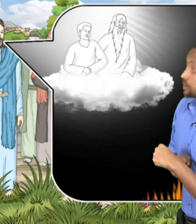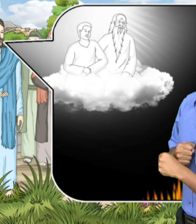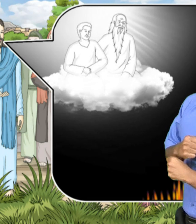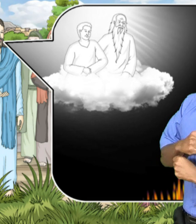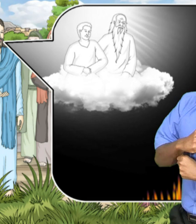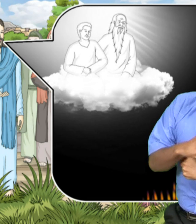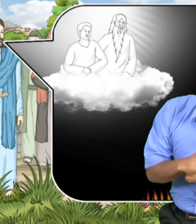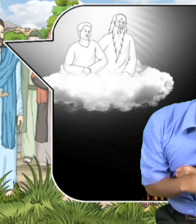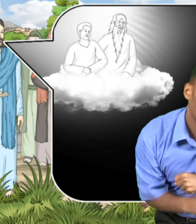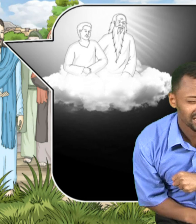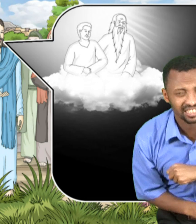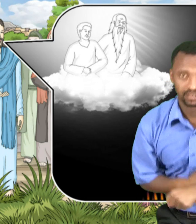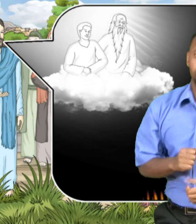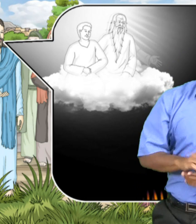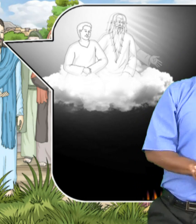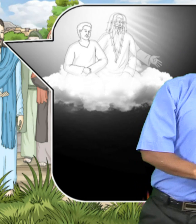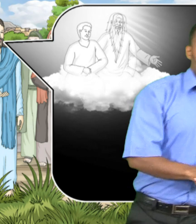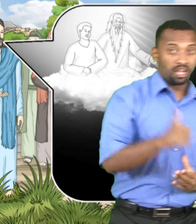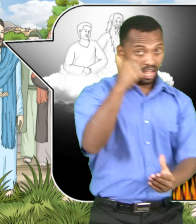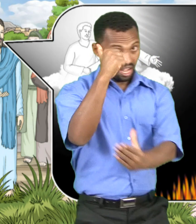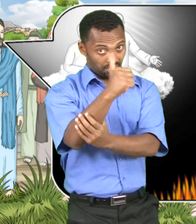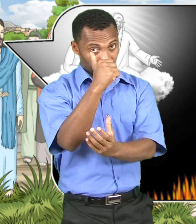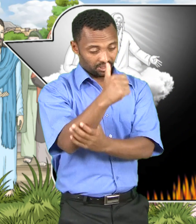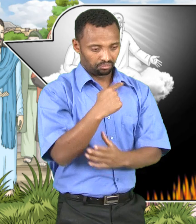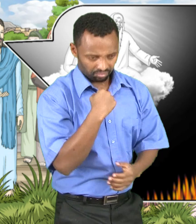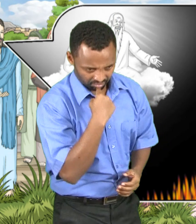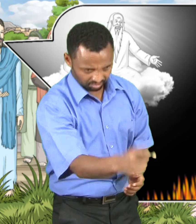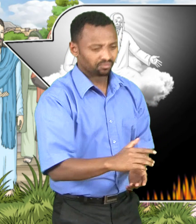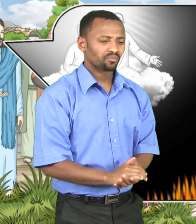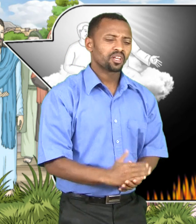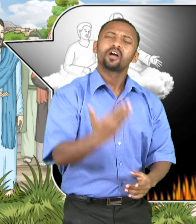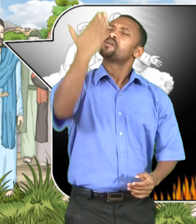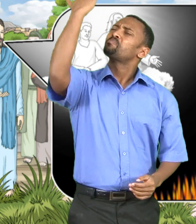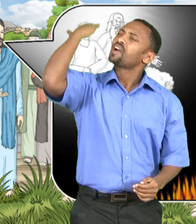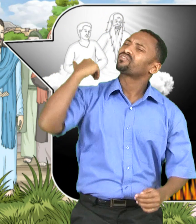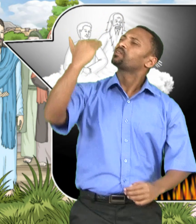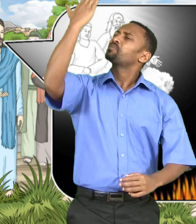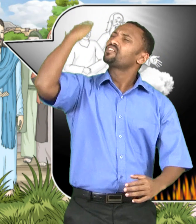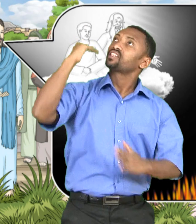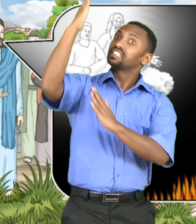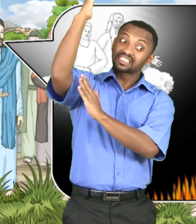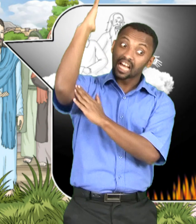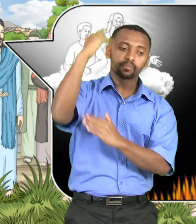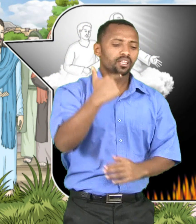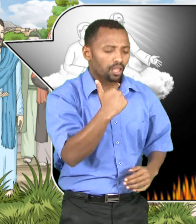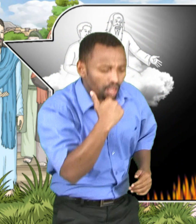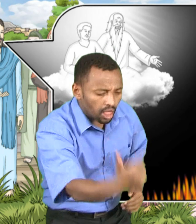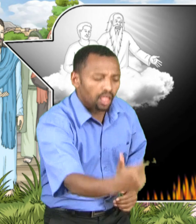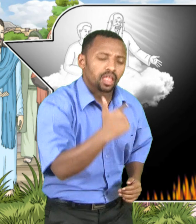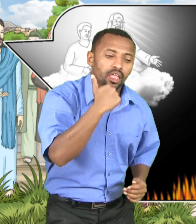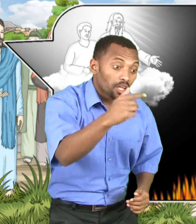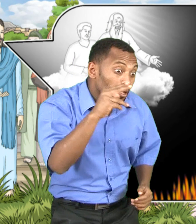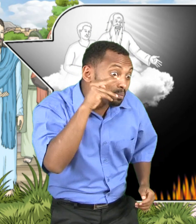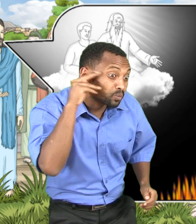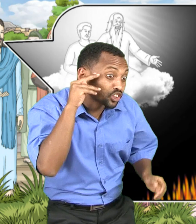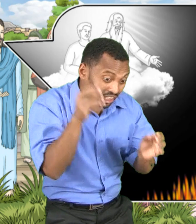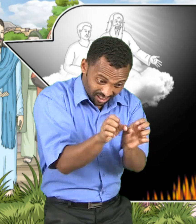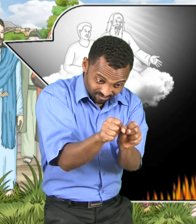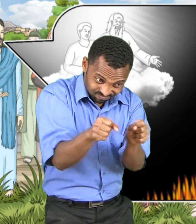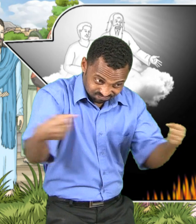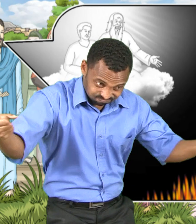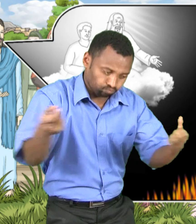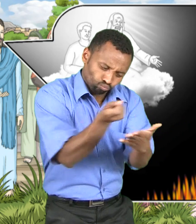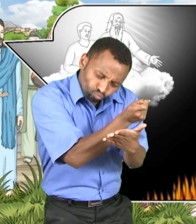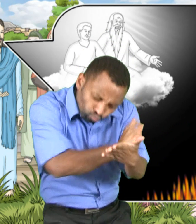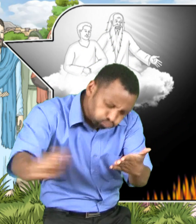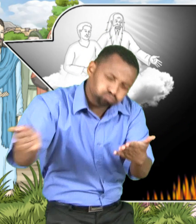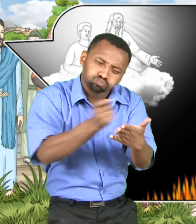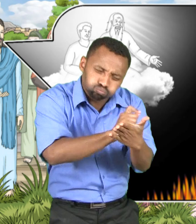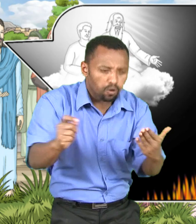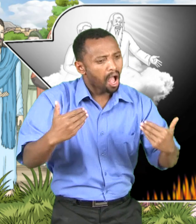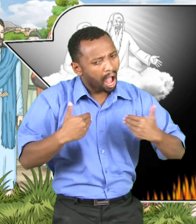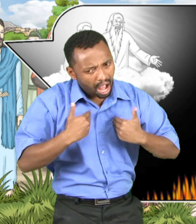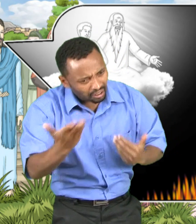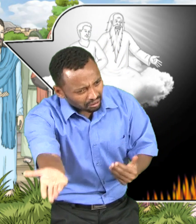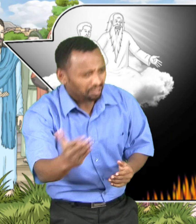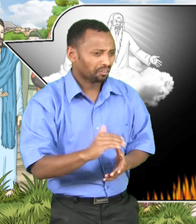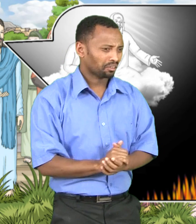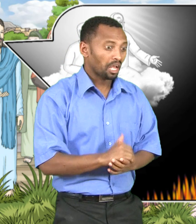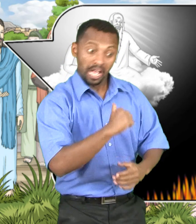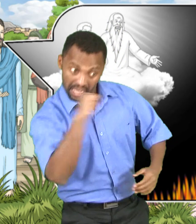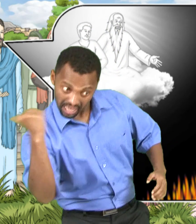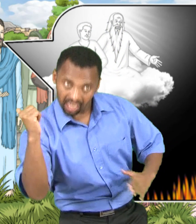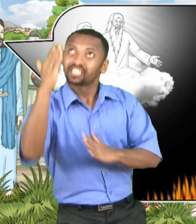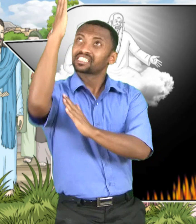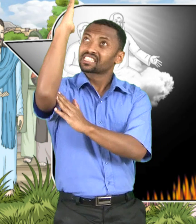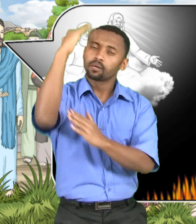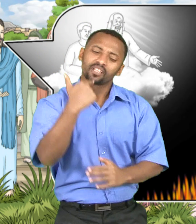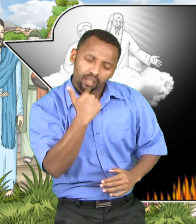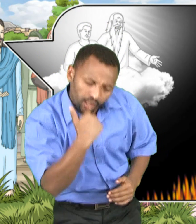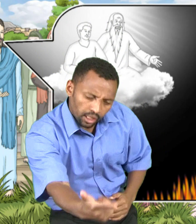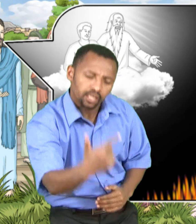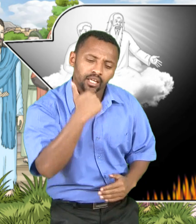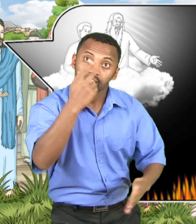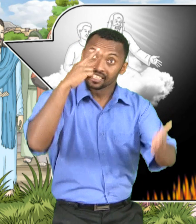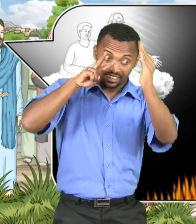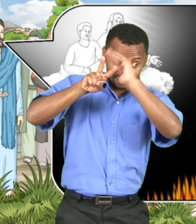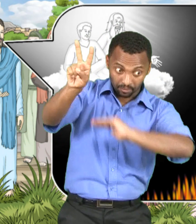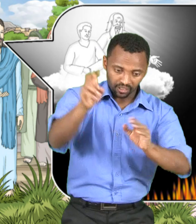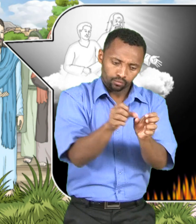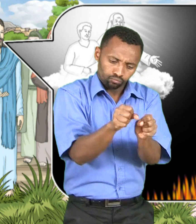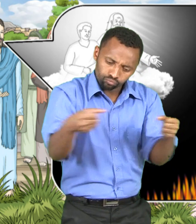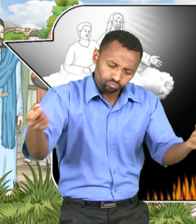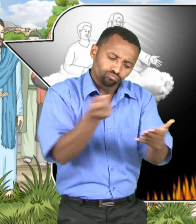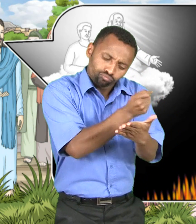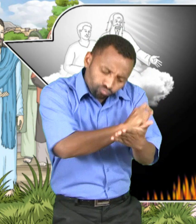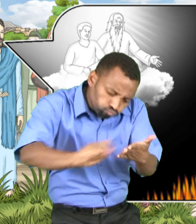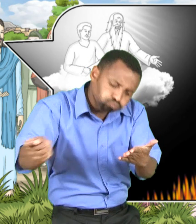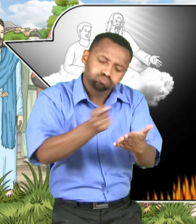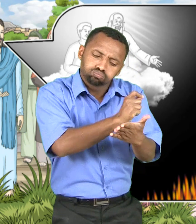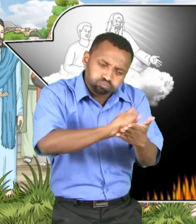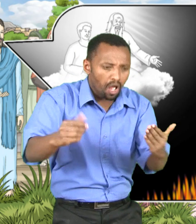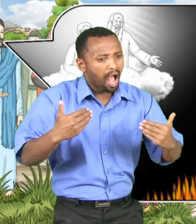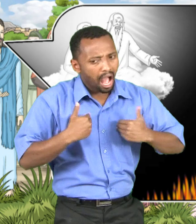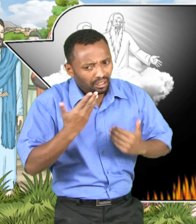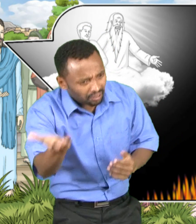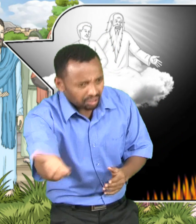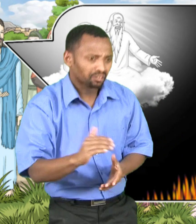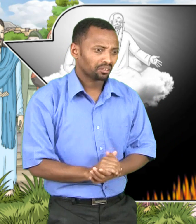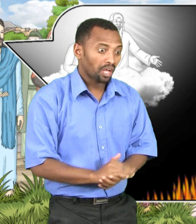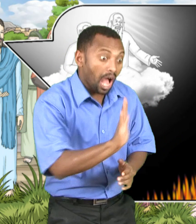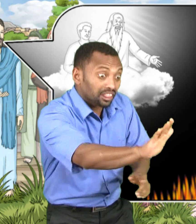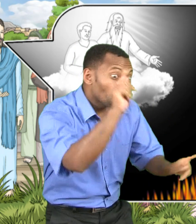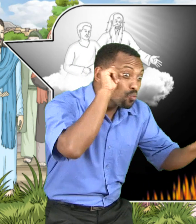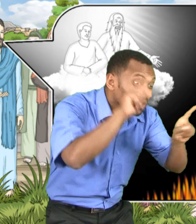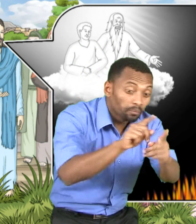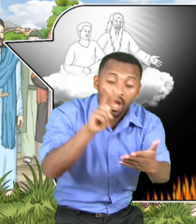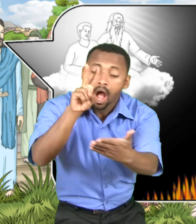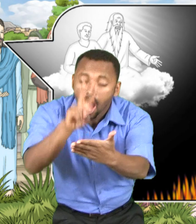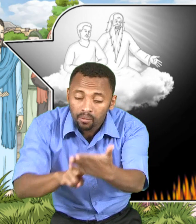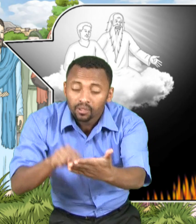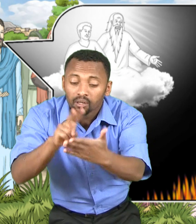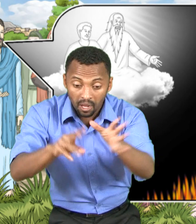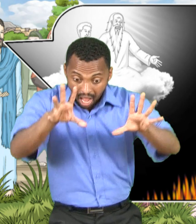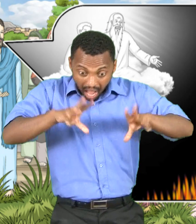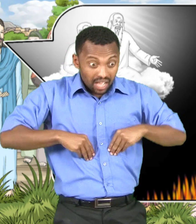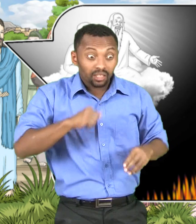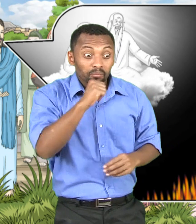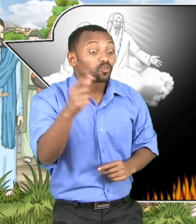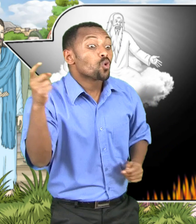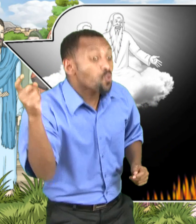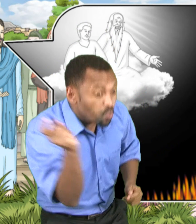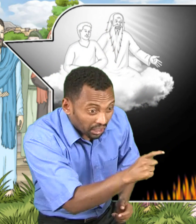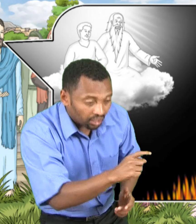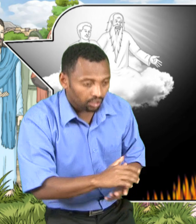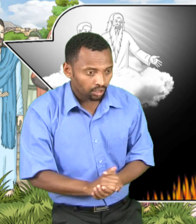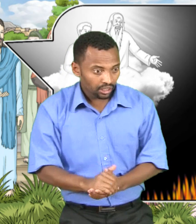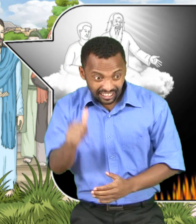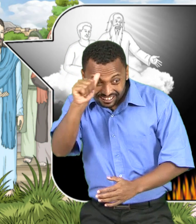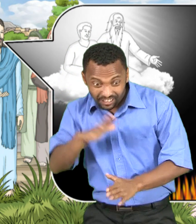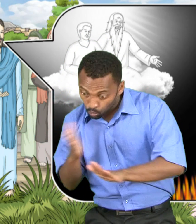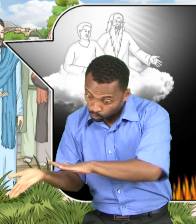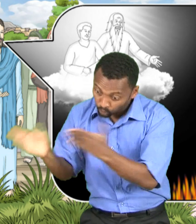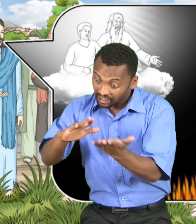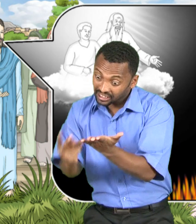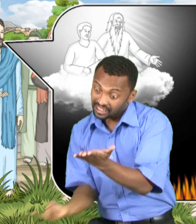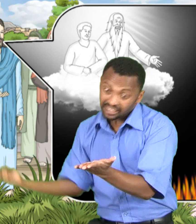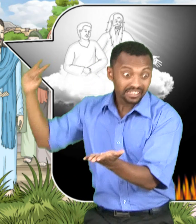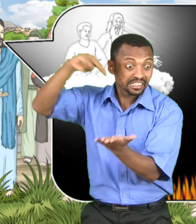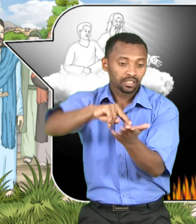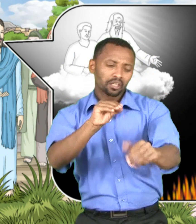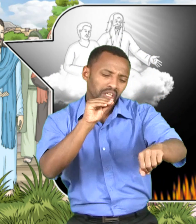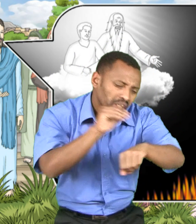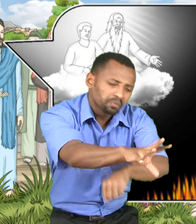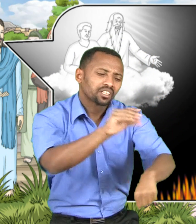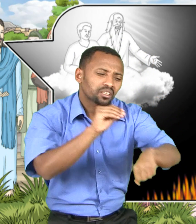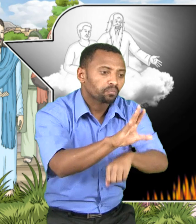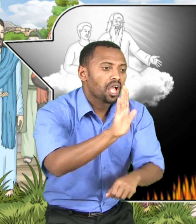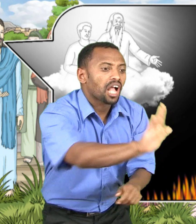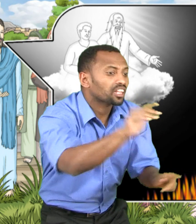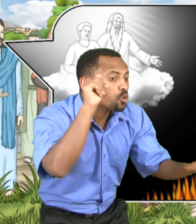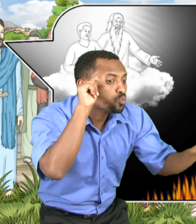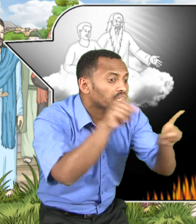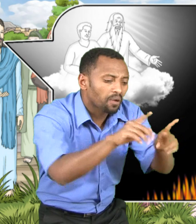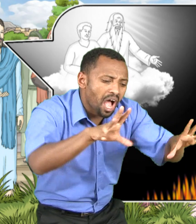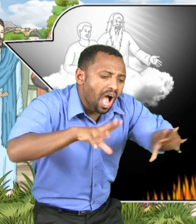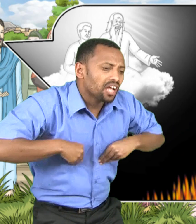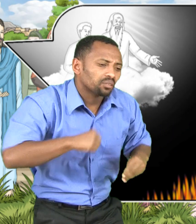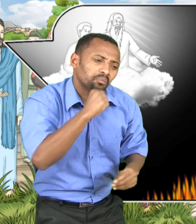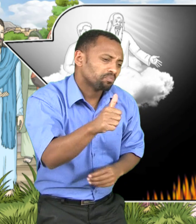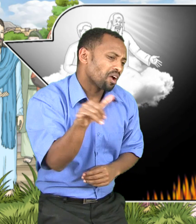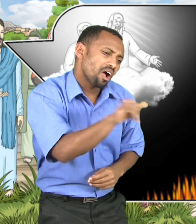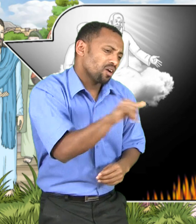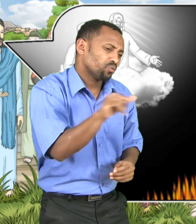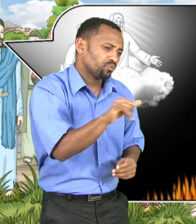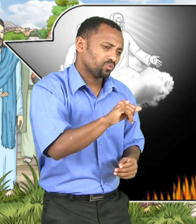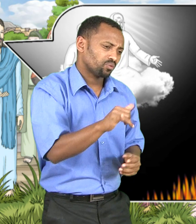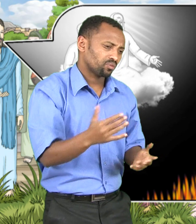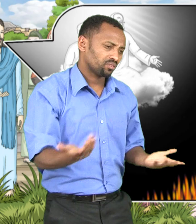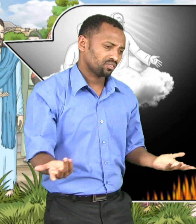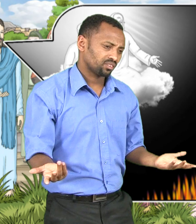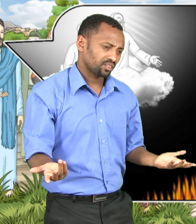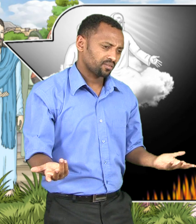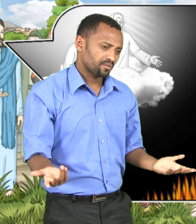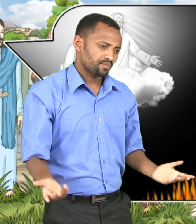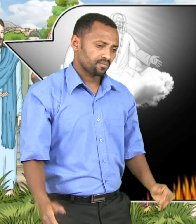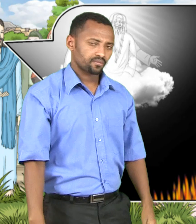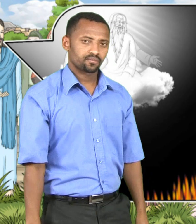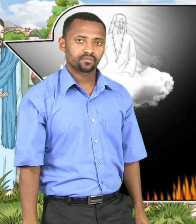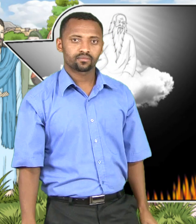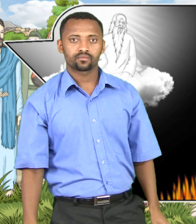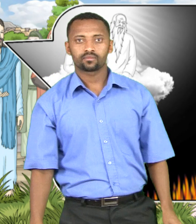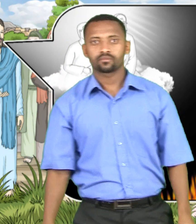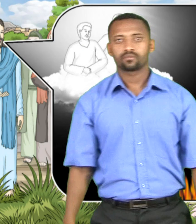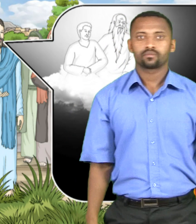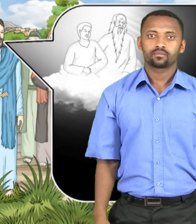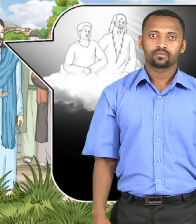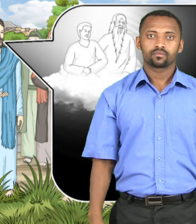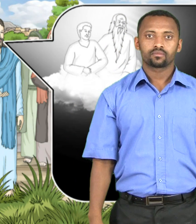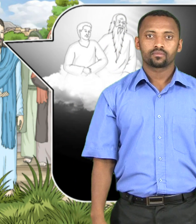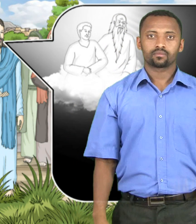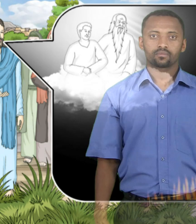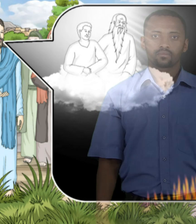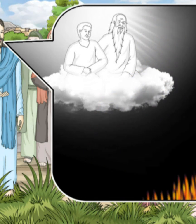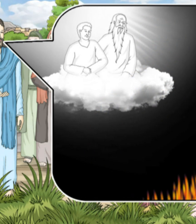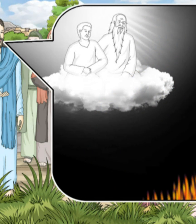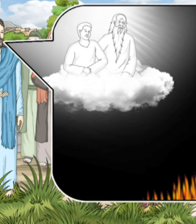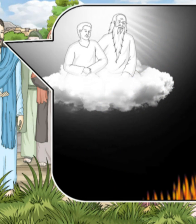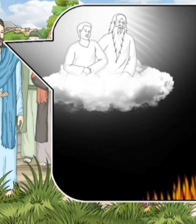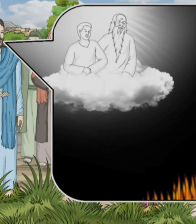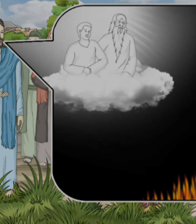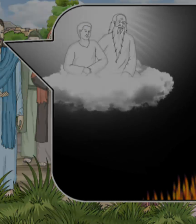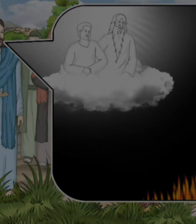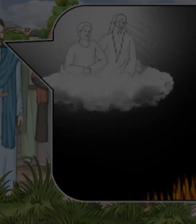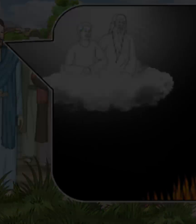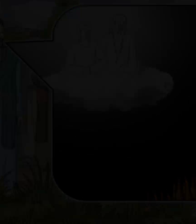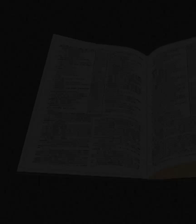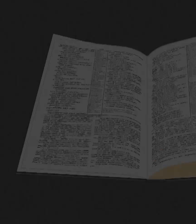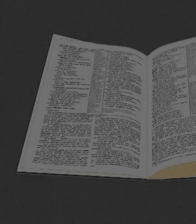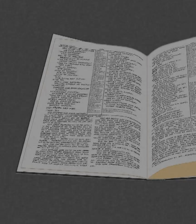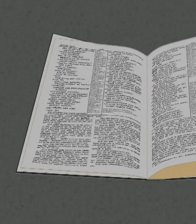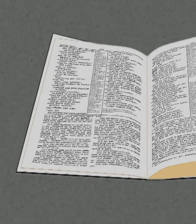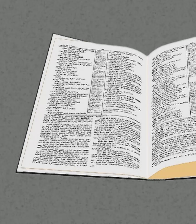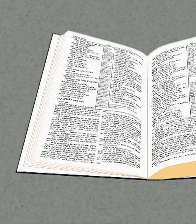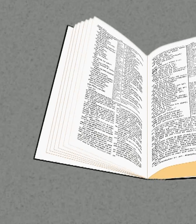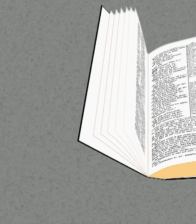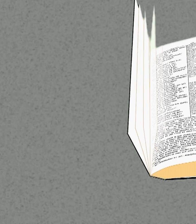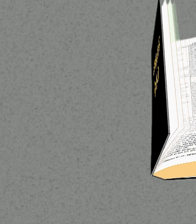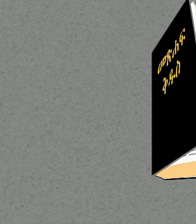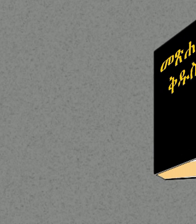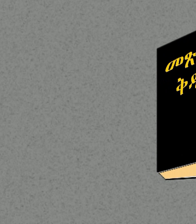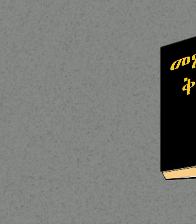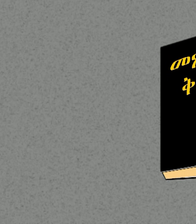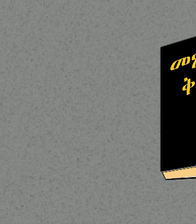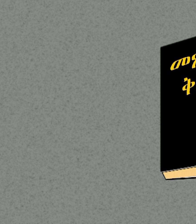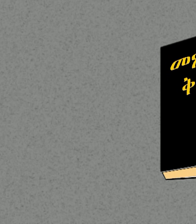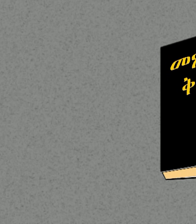Then Abraham said to him, ‘If they do not listen to Moses and the prophets, they will not be persuaded even if someone rises from the dead.’”